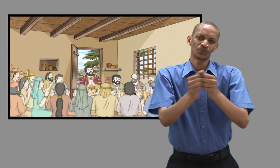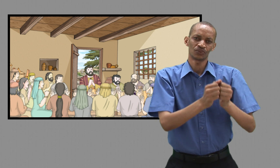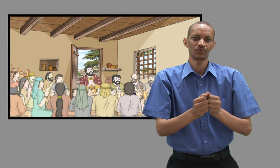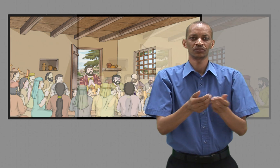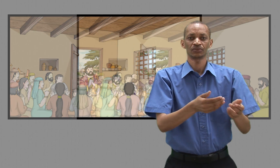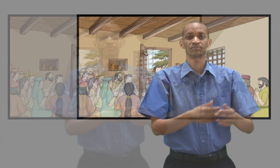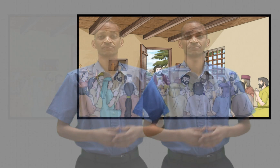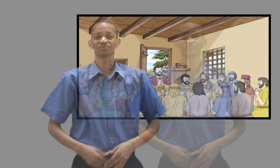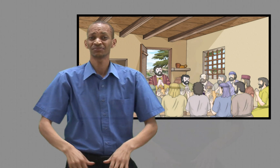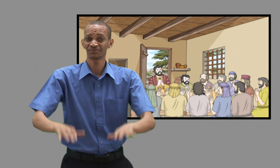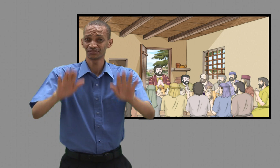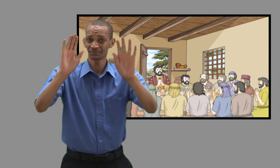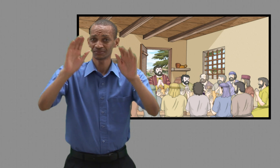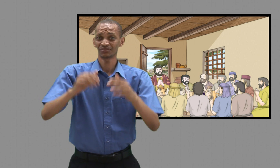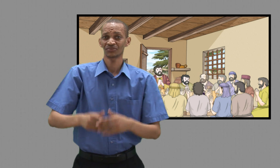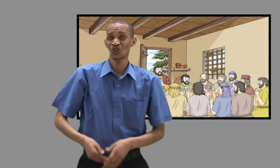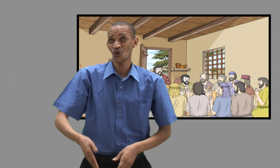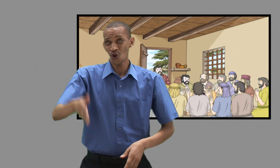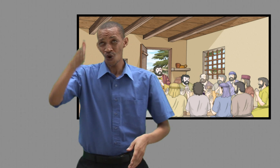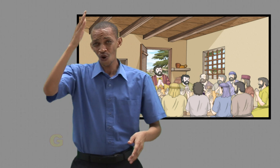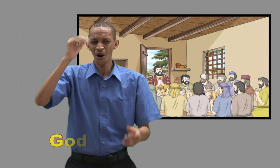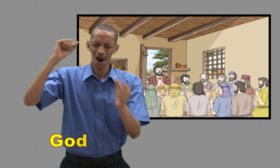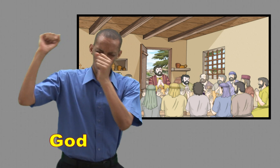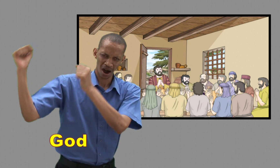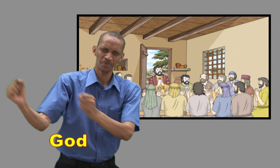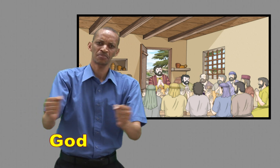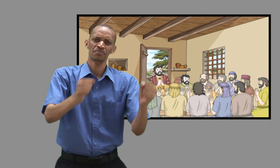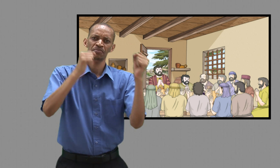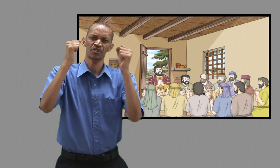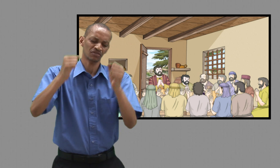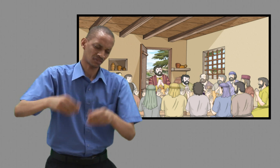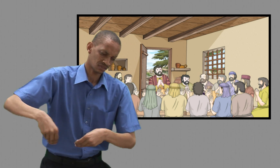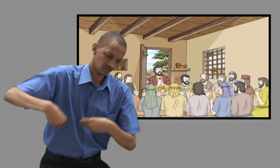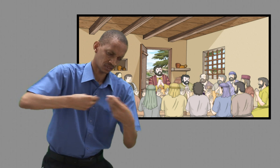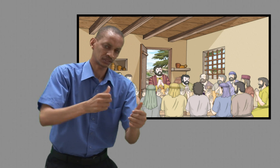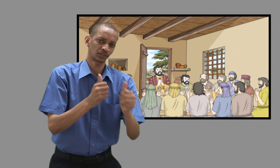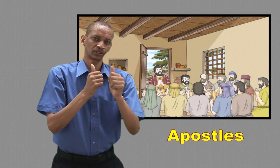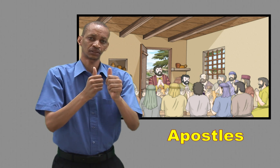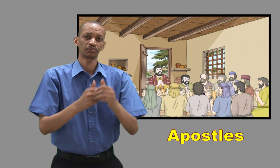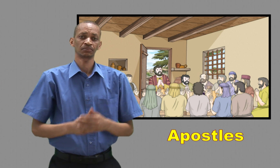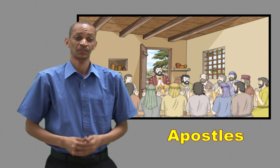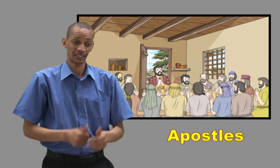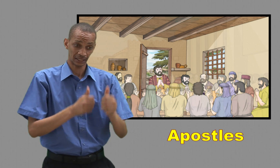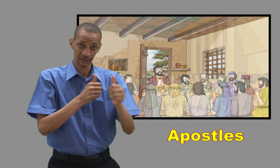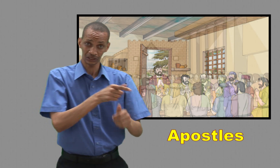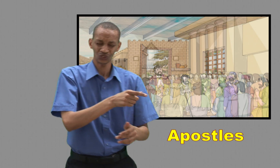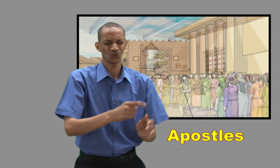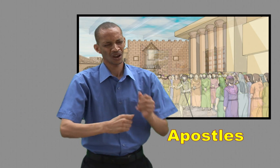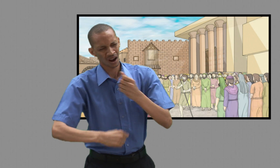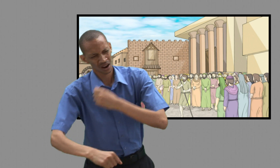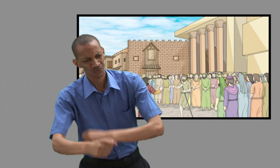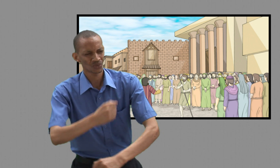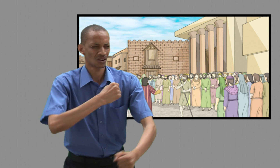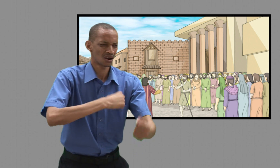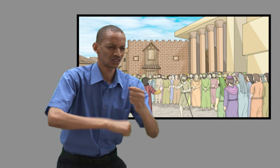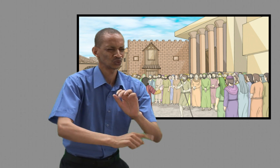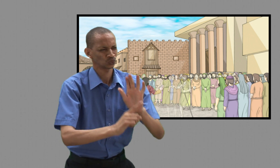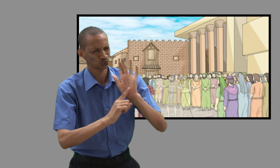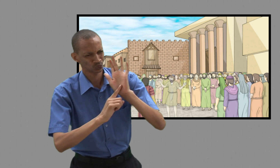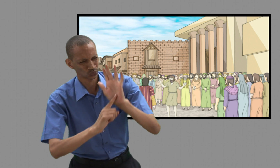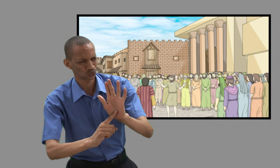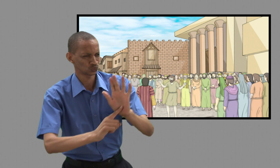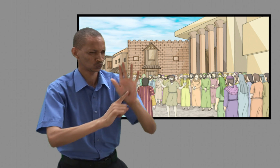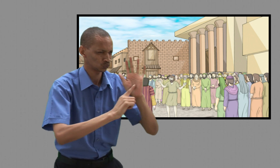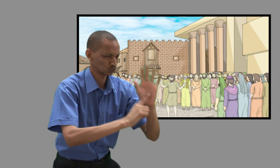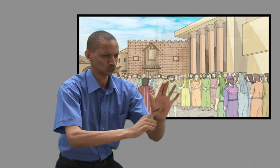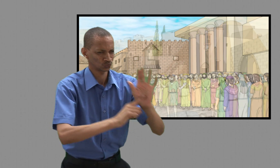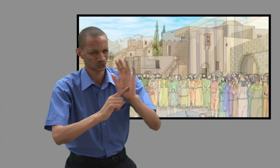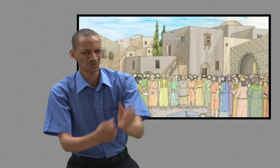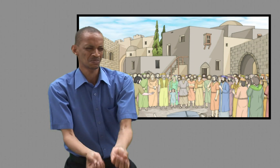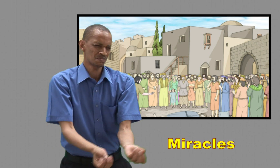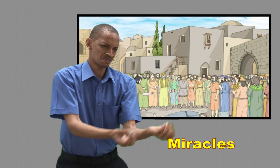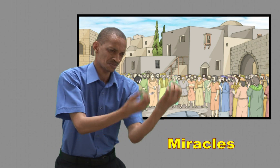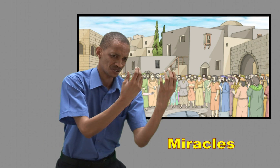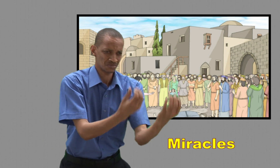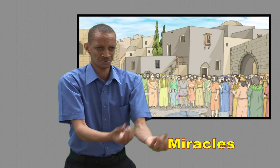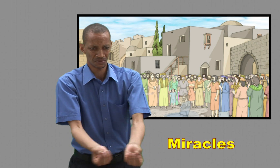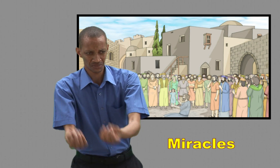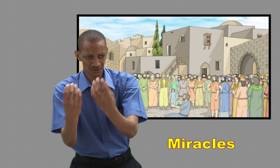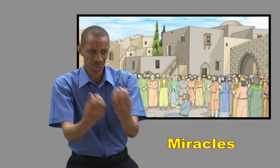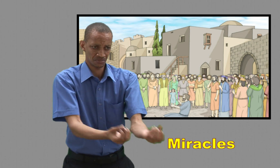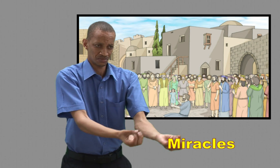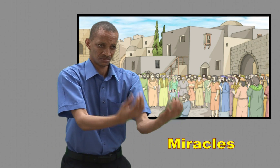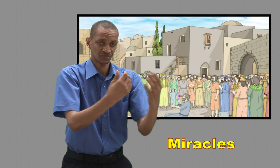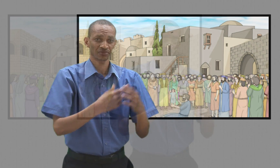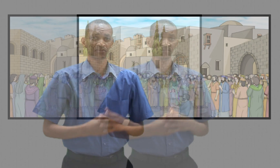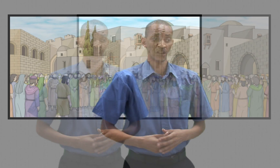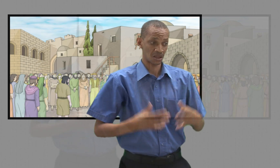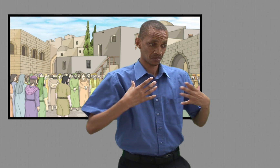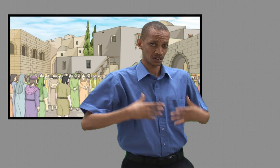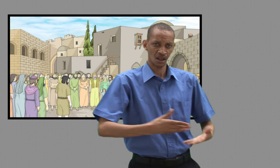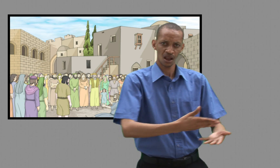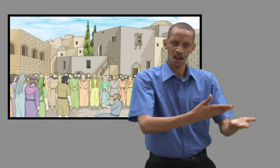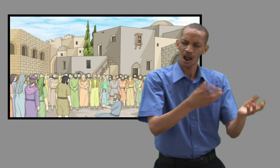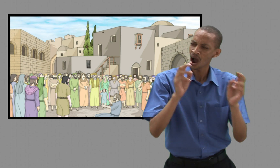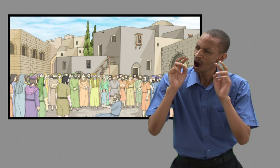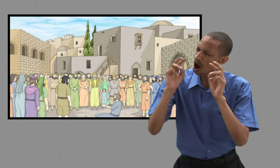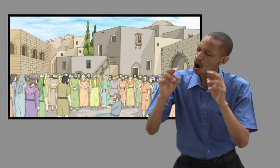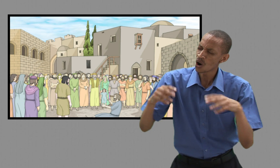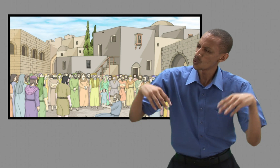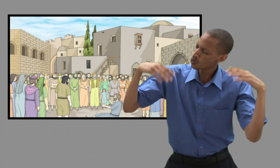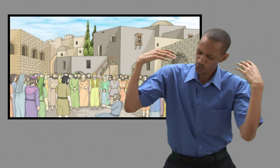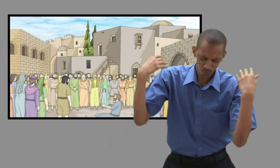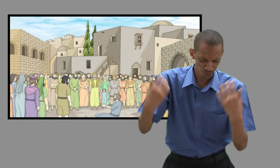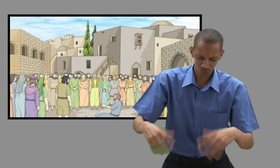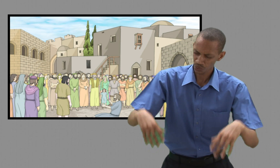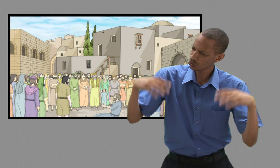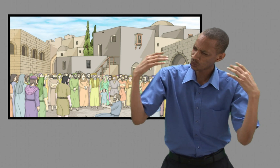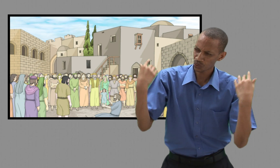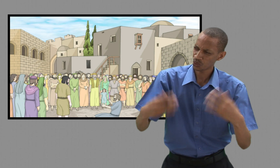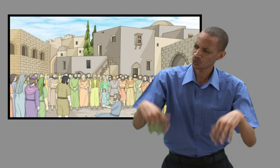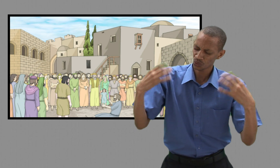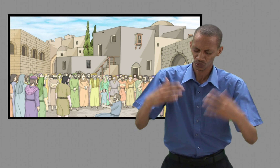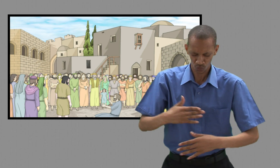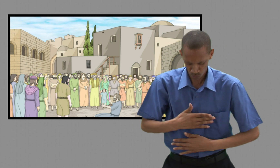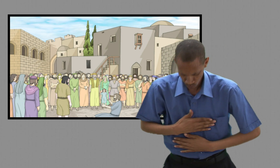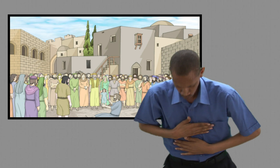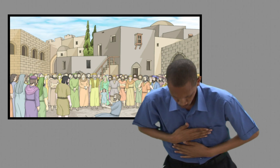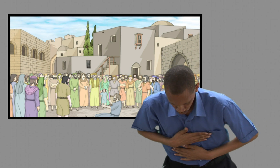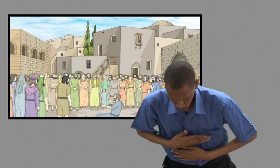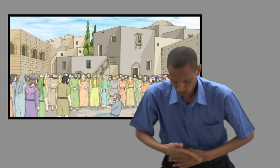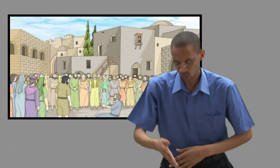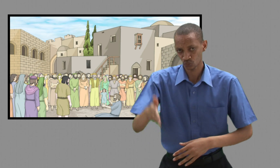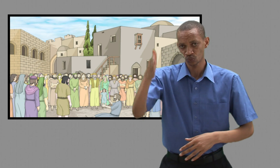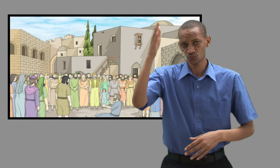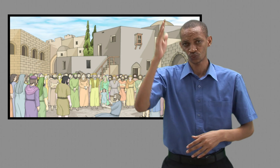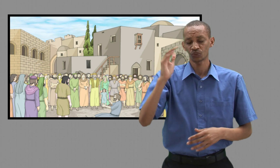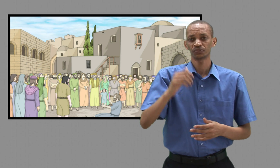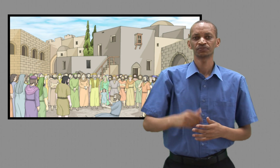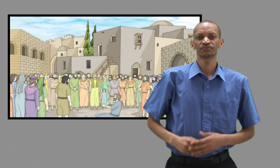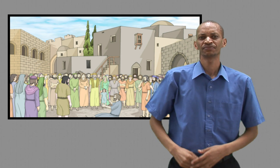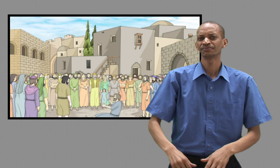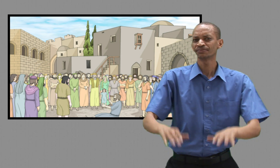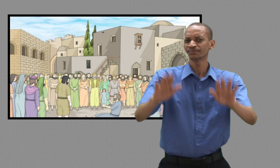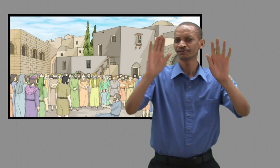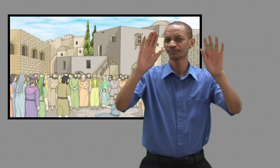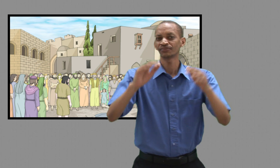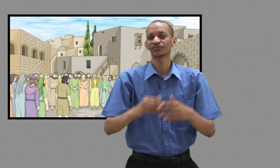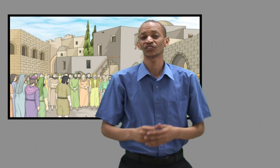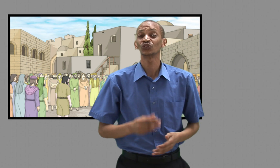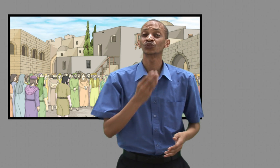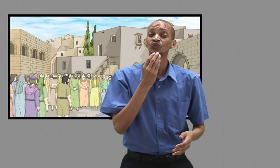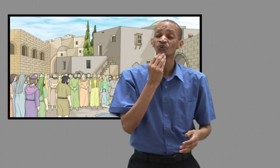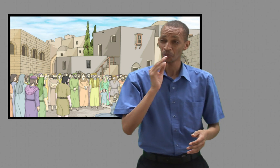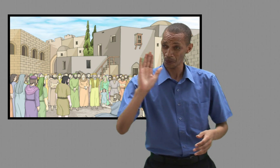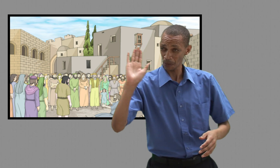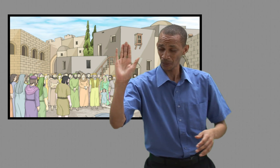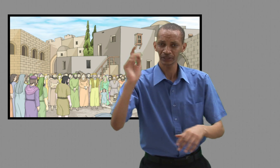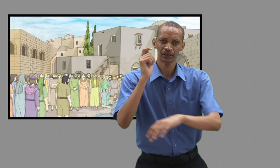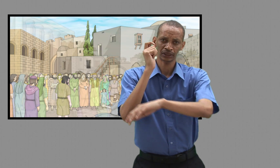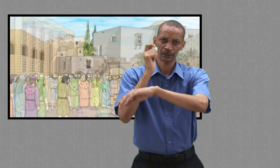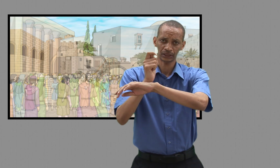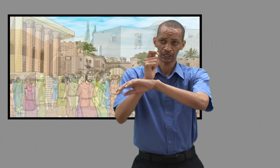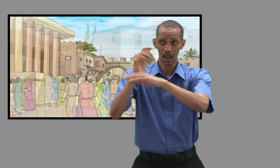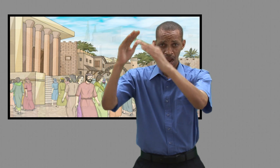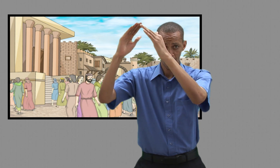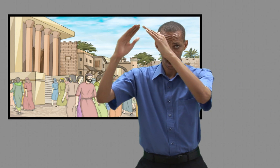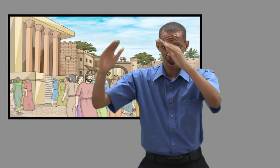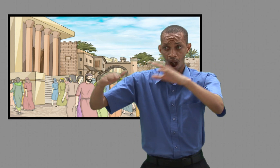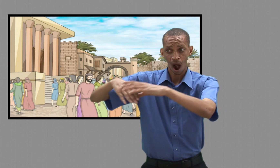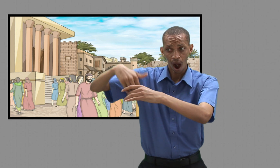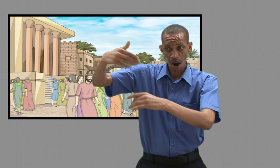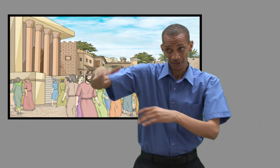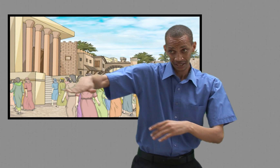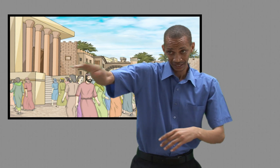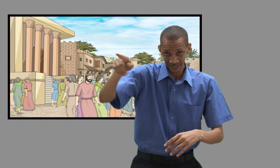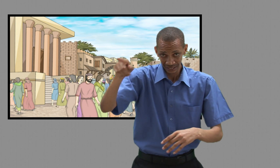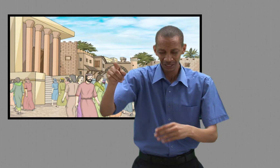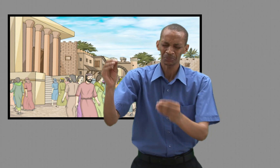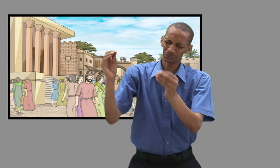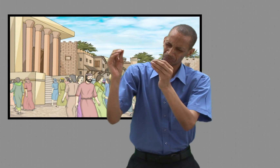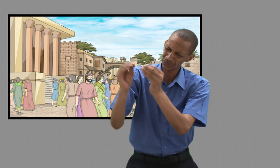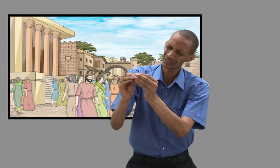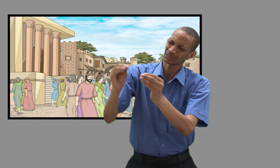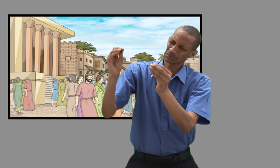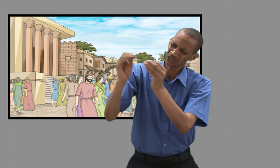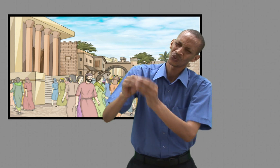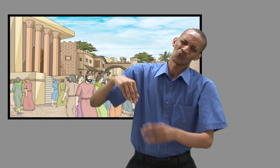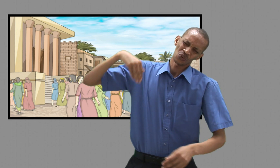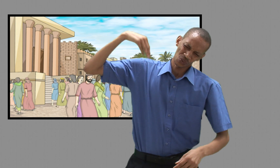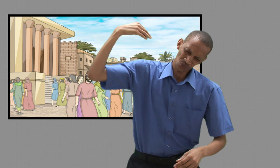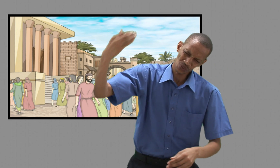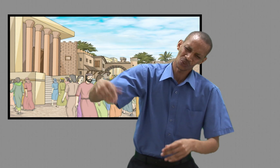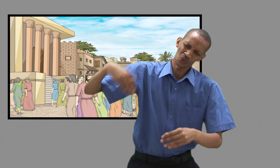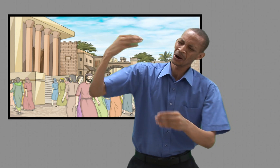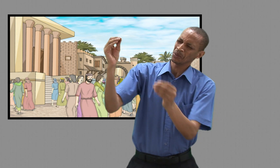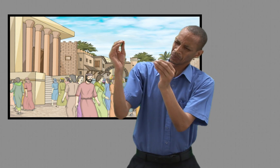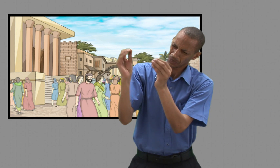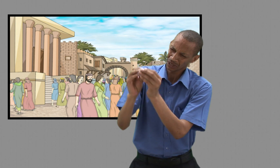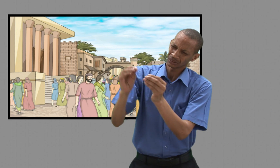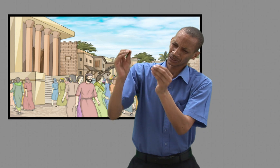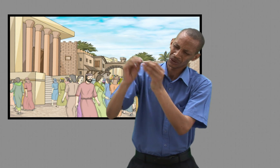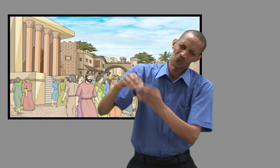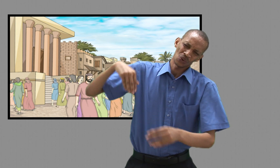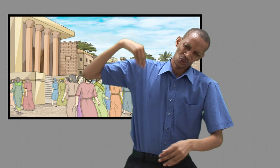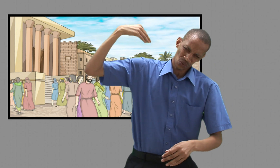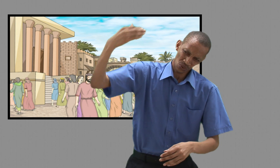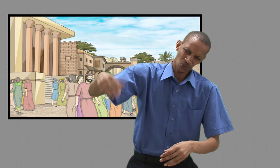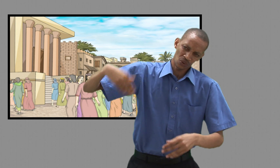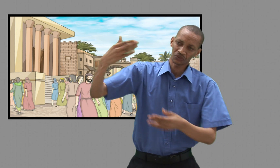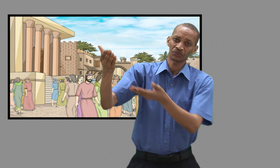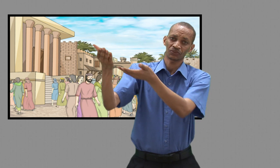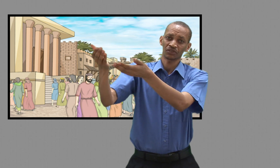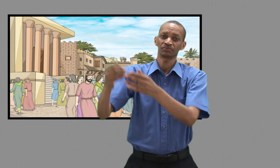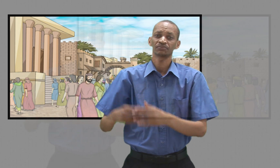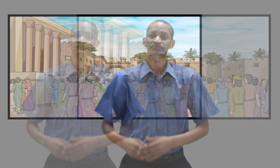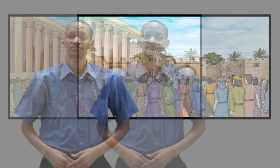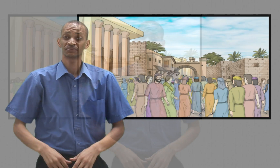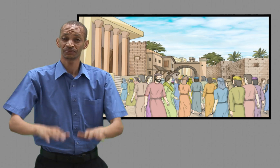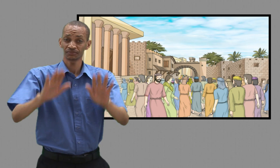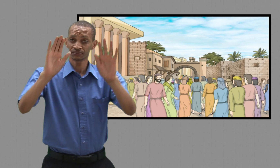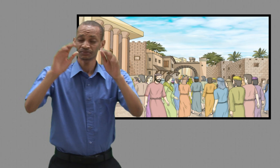A sense of awe came over everyone, and the apostles performed many wonders and signs.